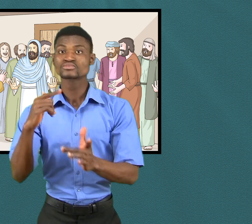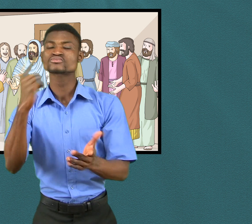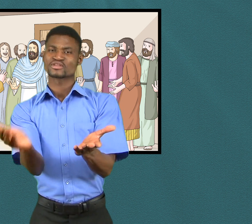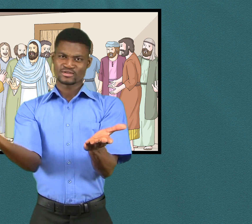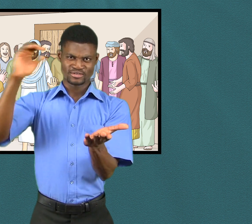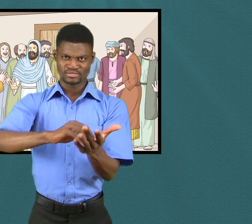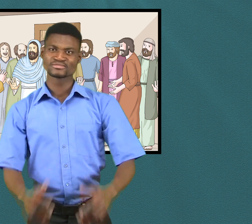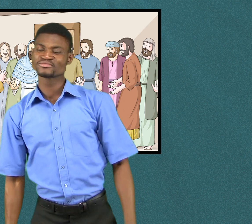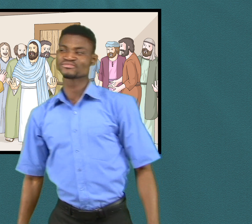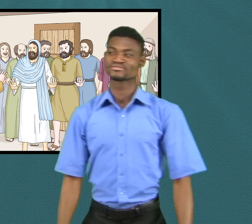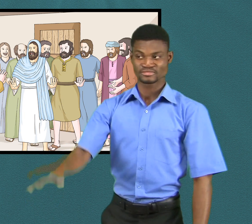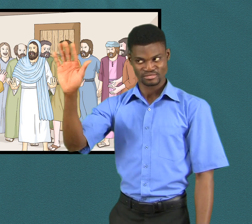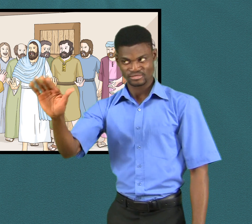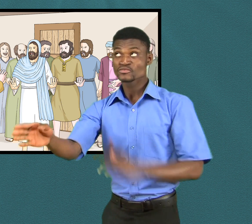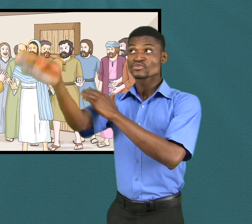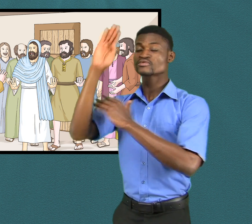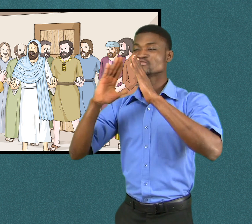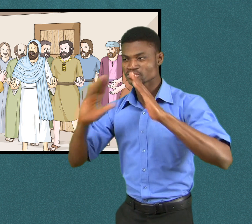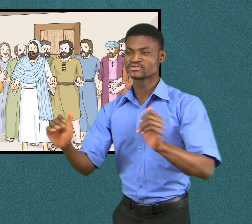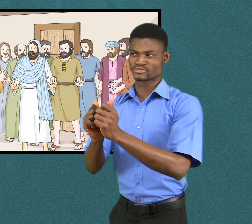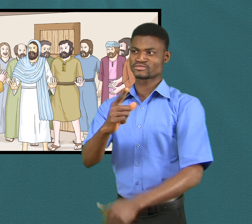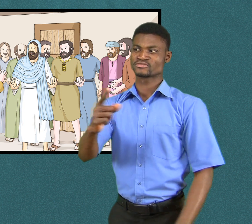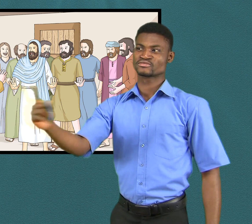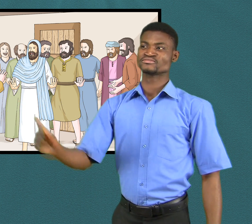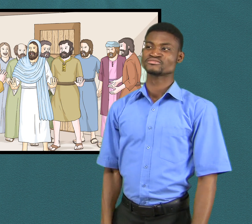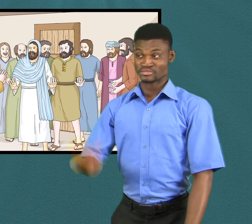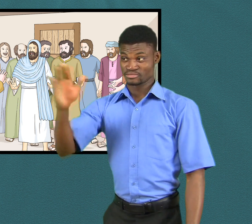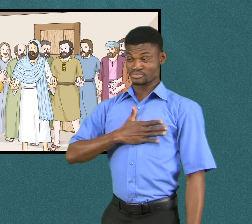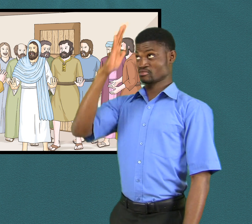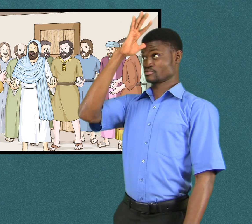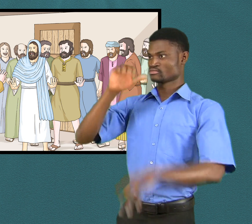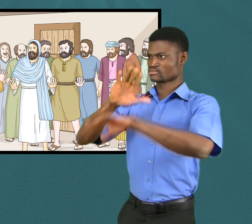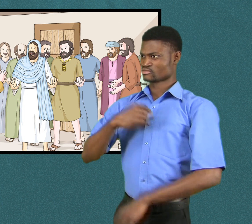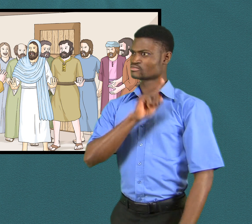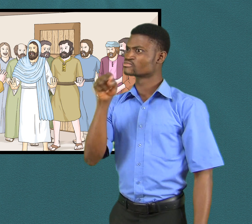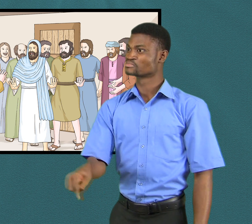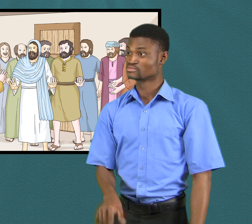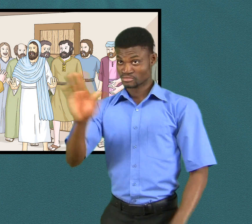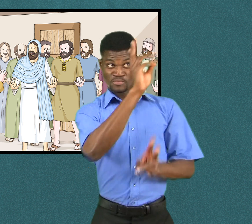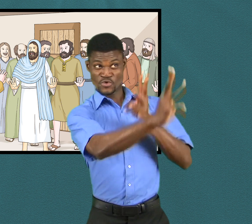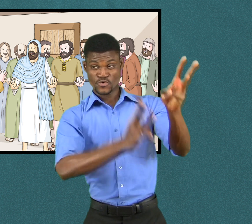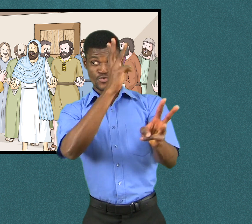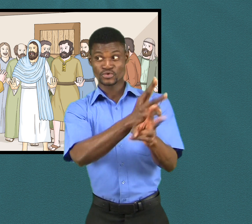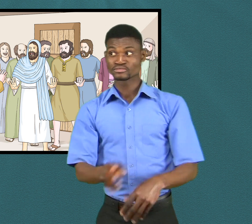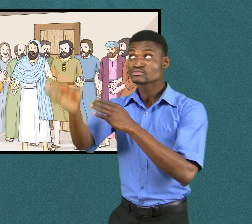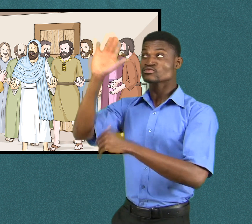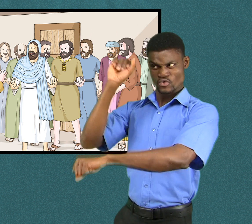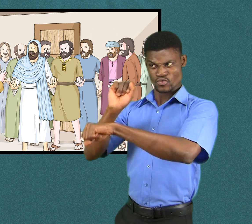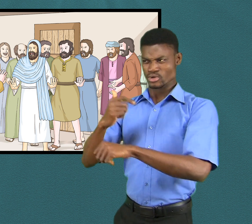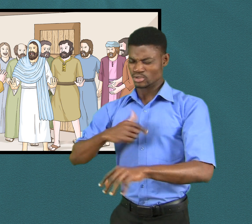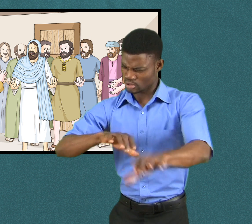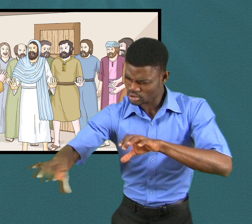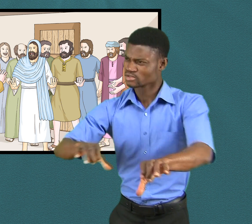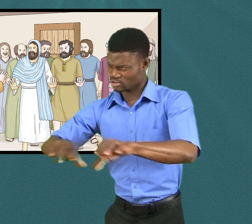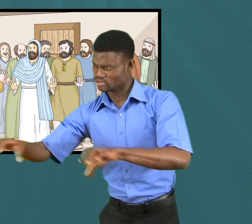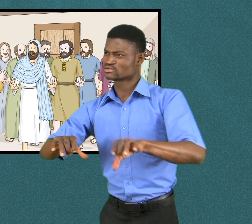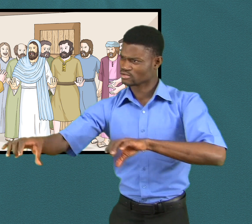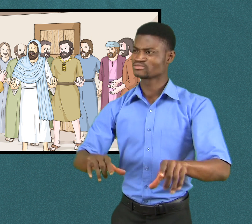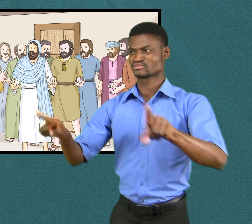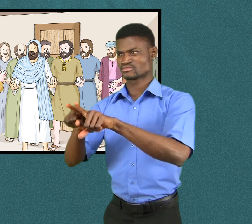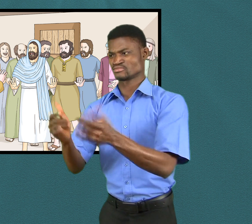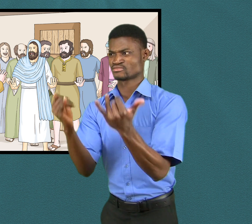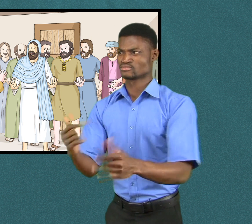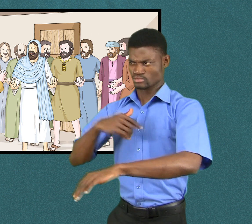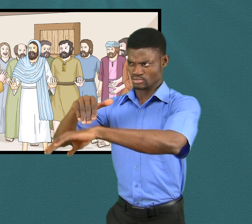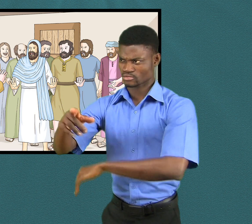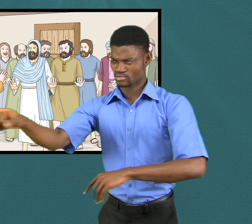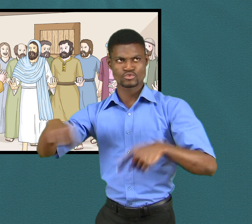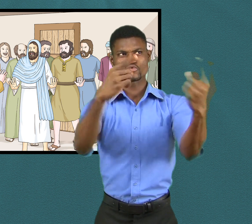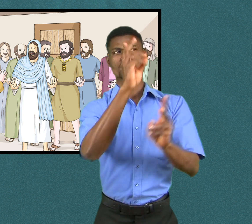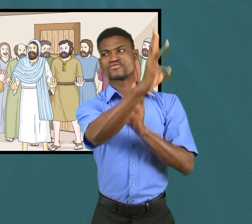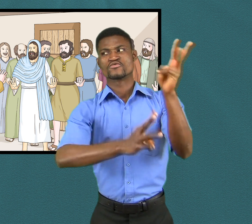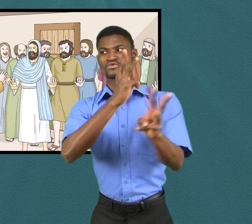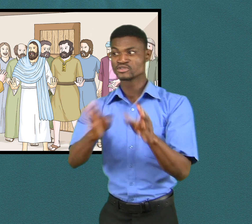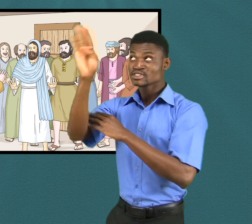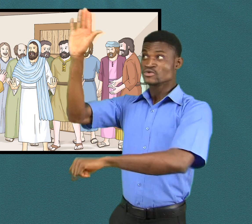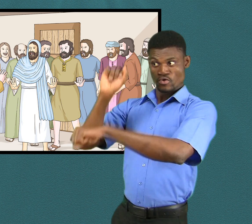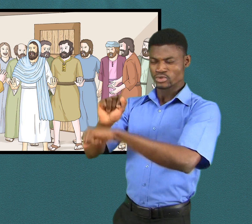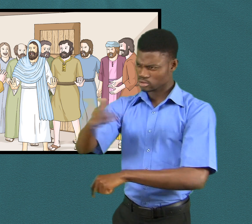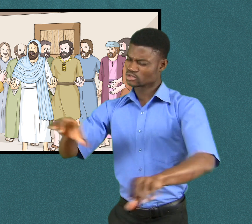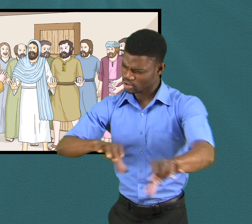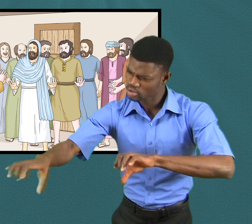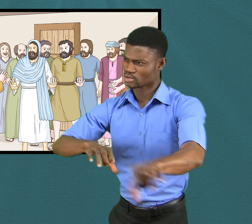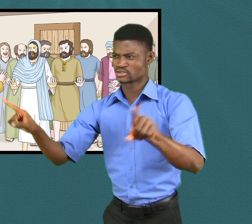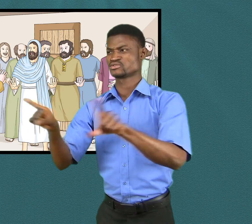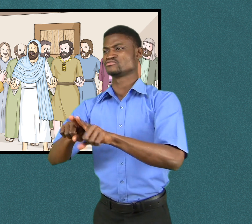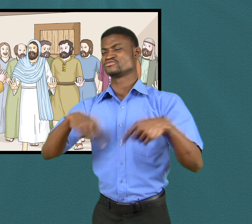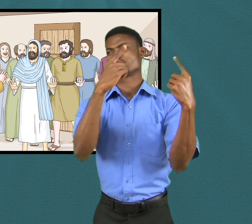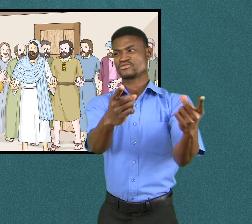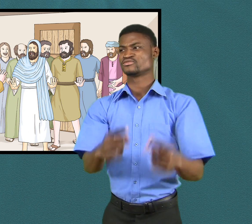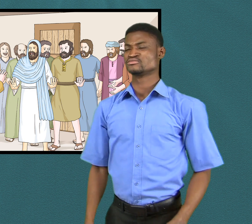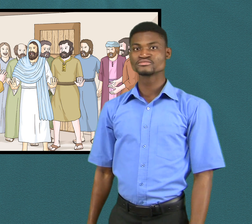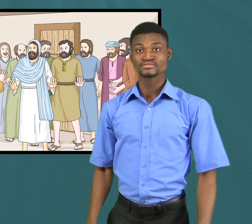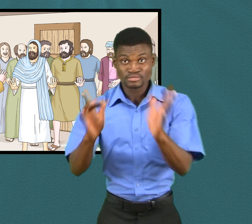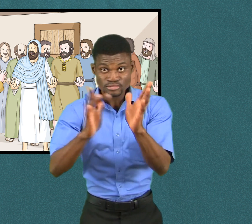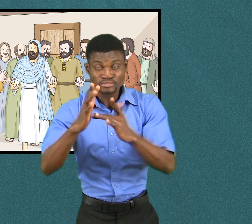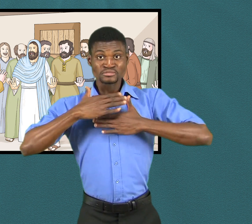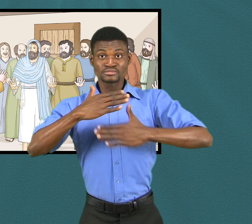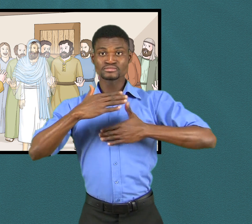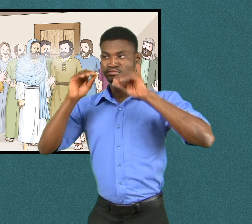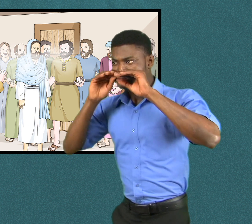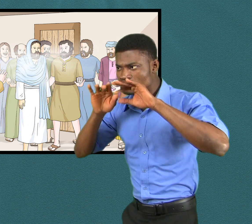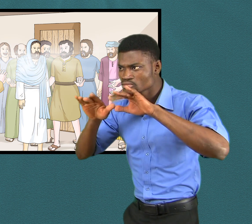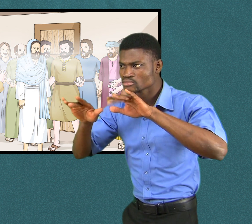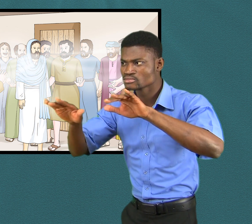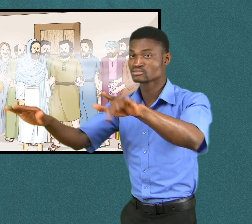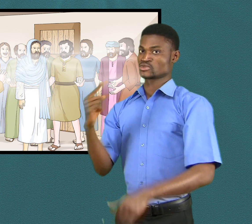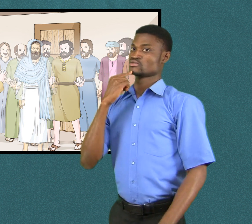The disciples rejoiced when they saw the Lord. Again Jesus said to them, “Peace be with you.